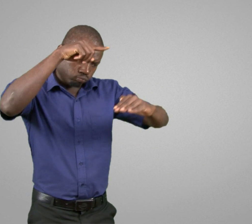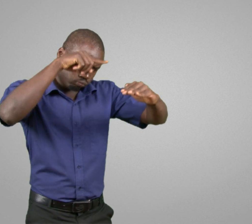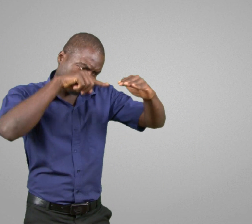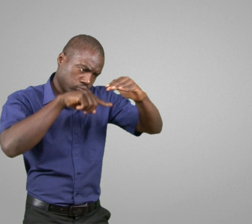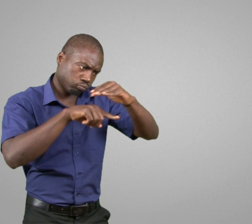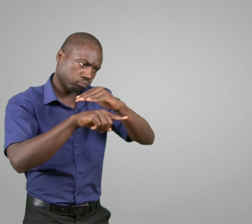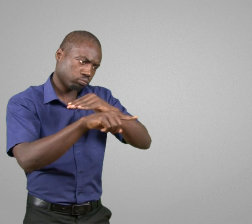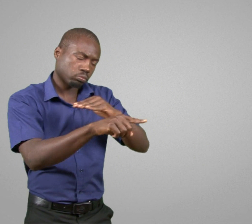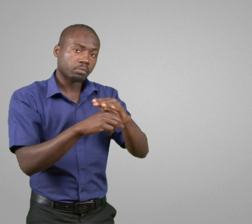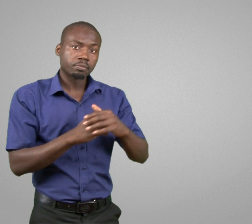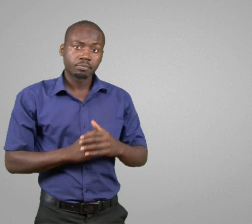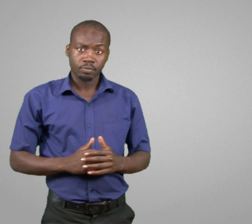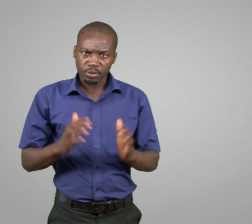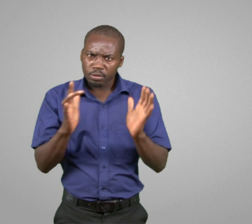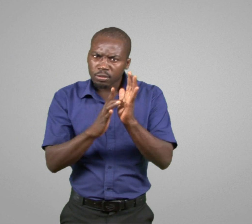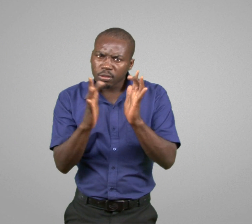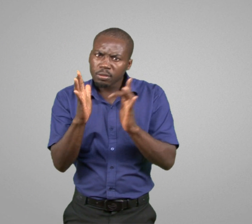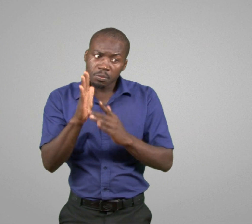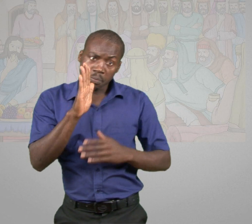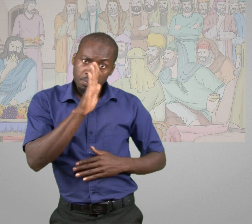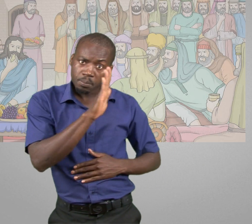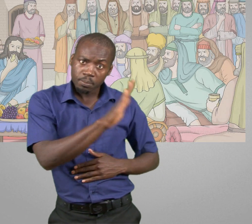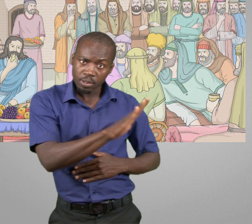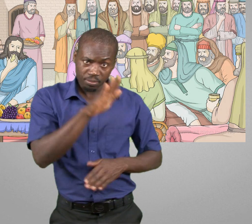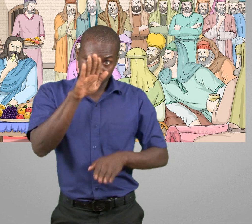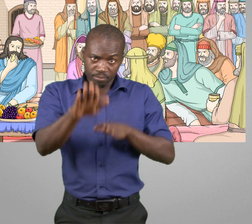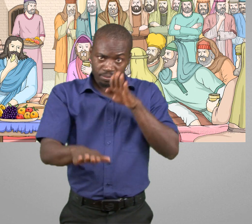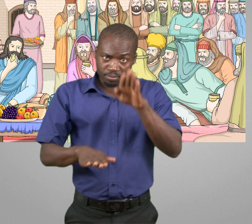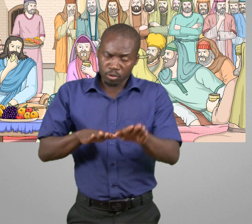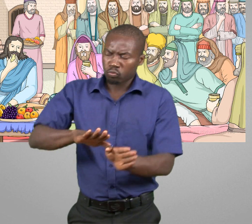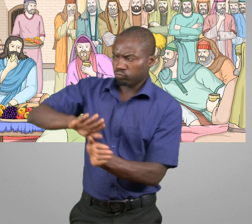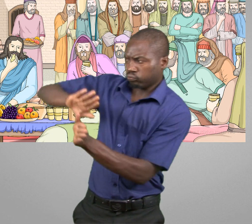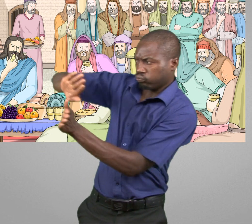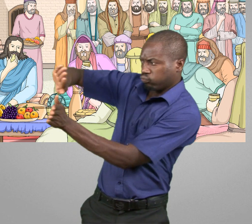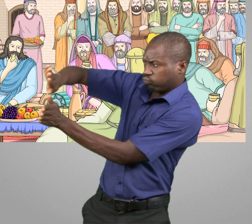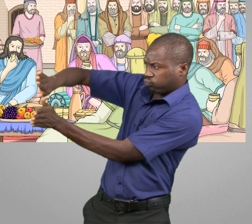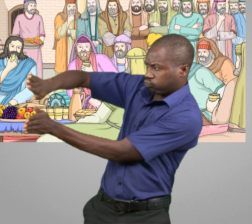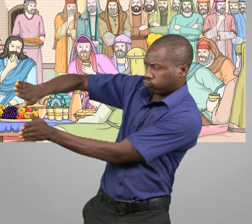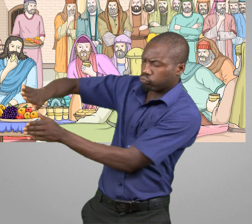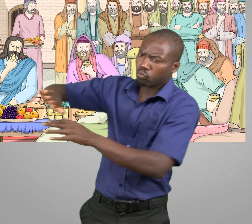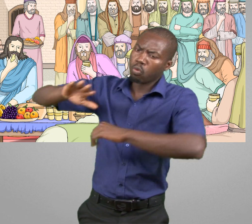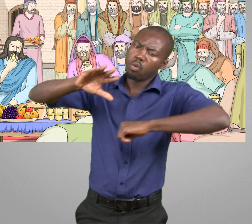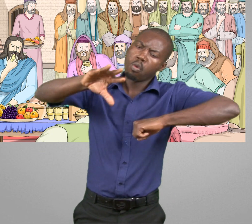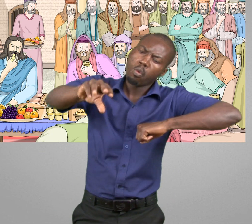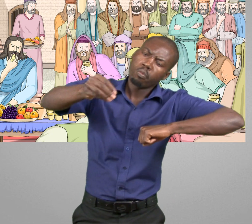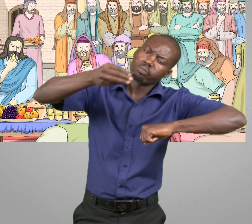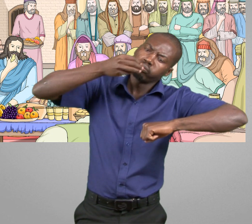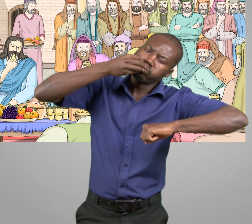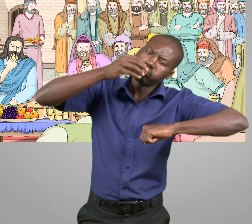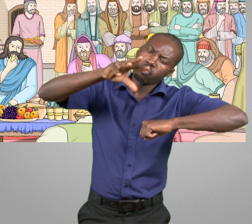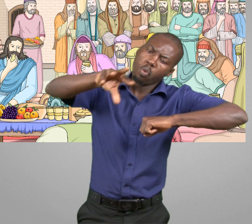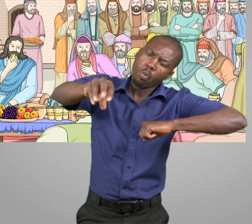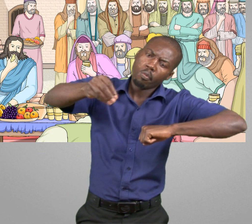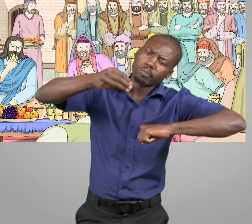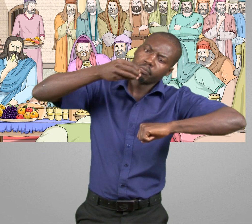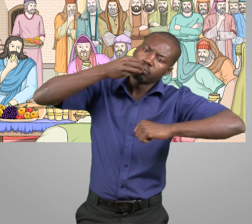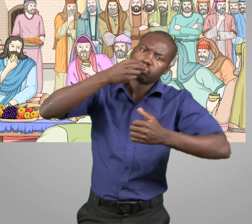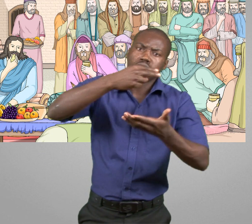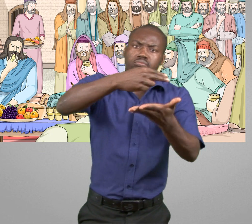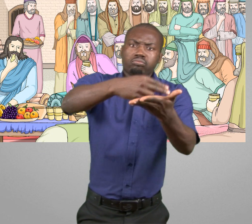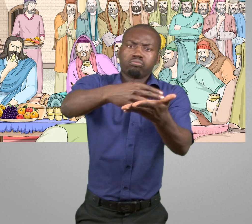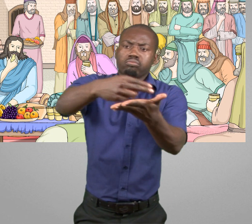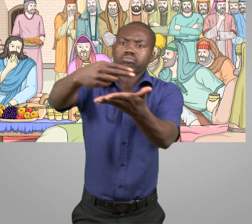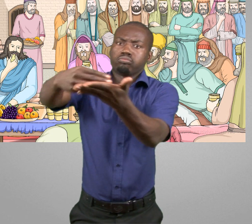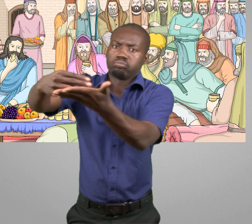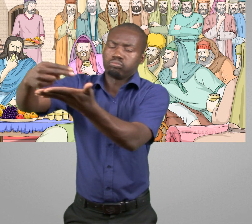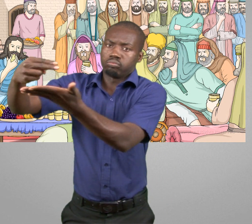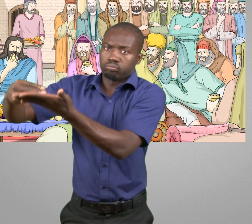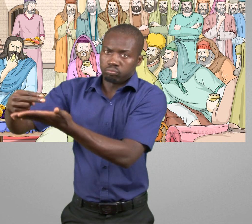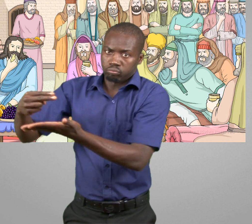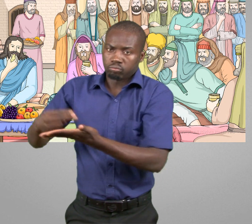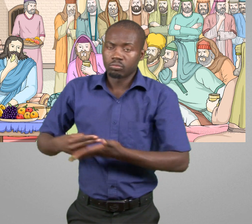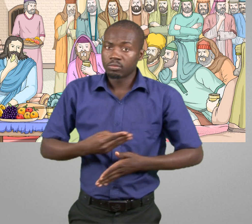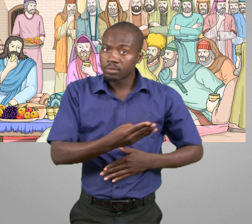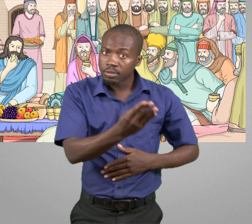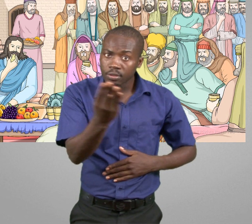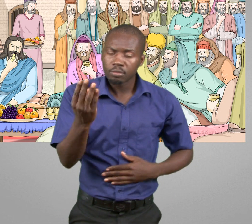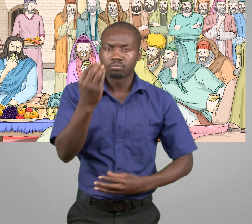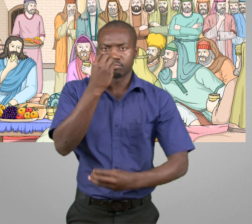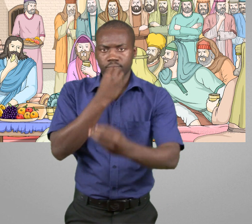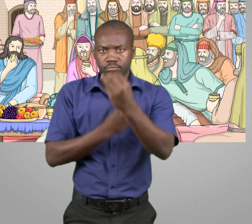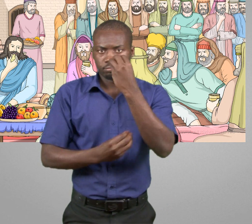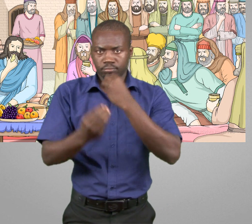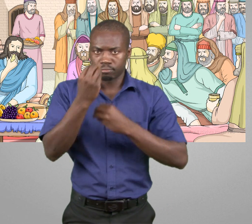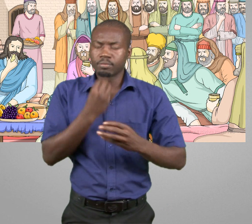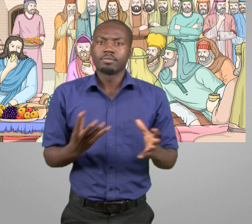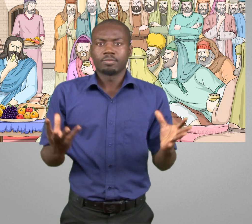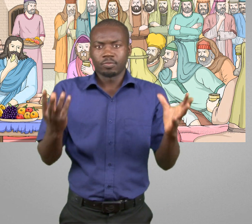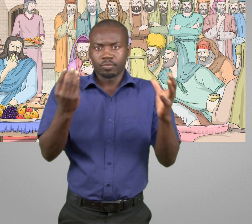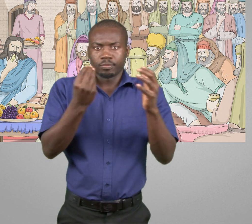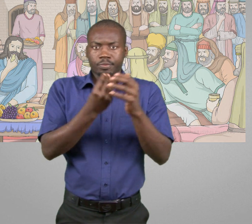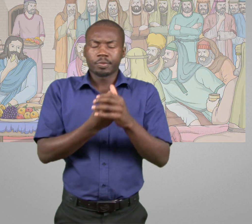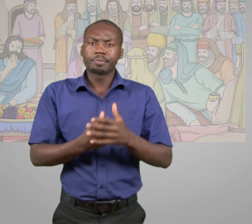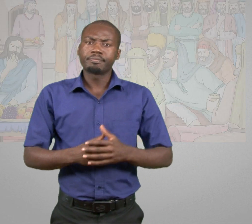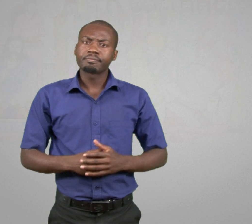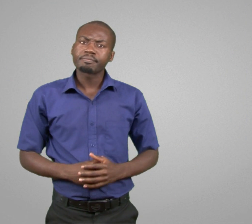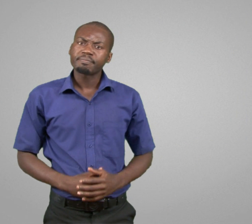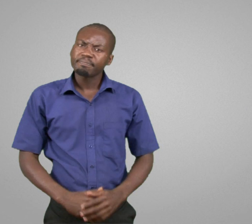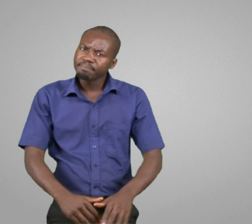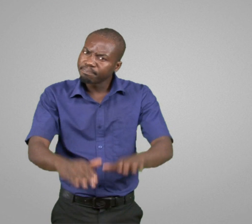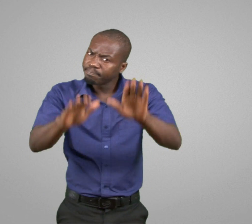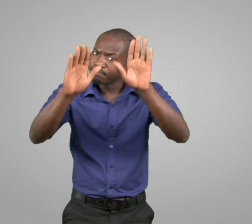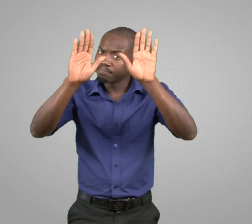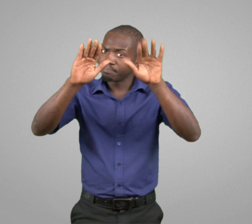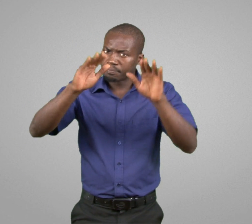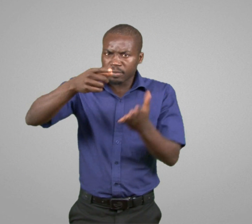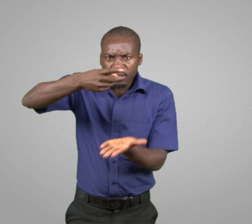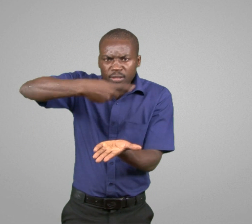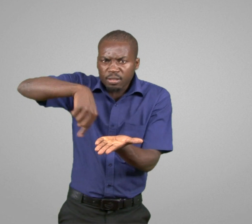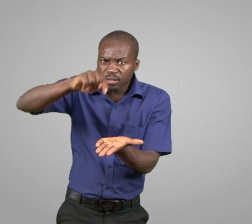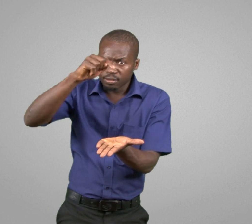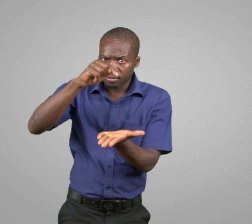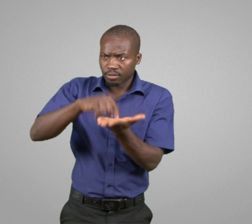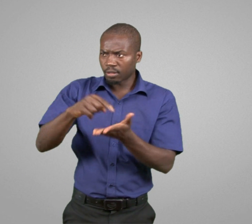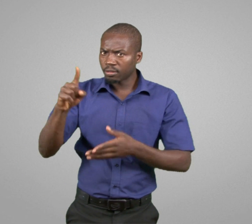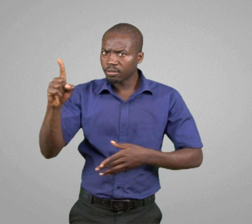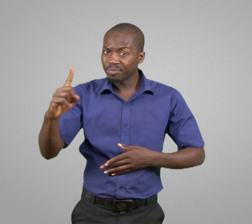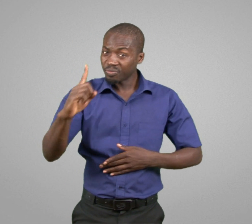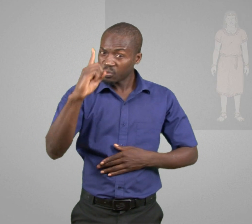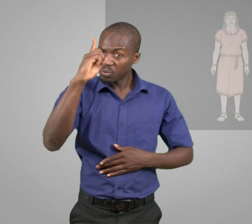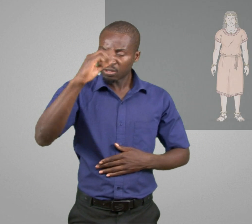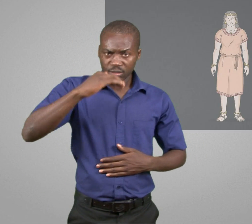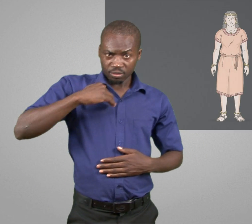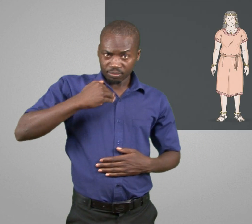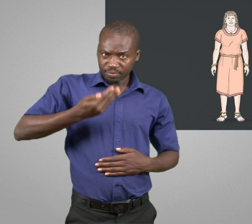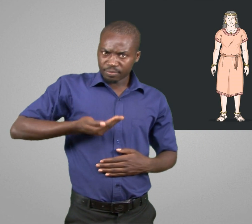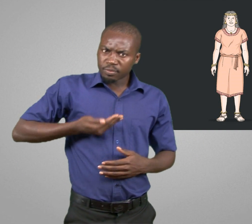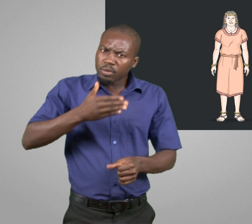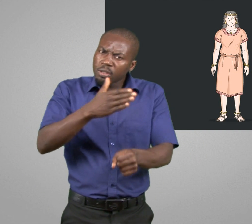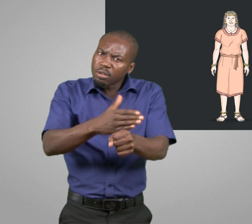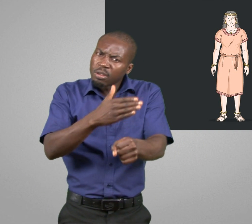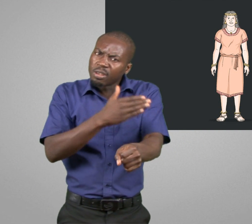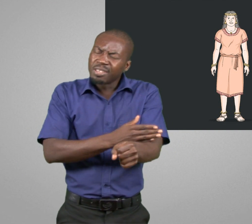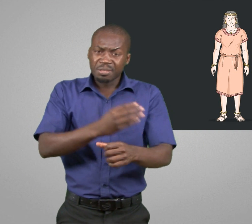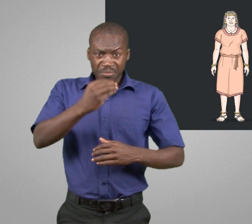Then one of the Pharisees invited Jesus to eat with him, and He entered the Pharisee’s house and reclined at the table.